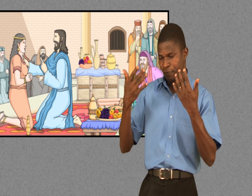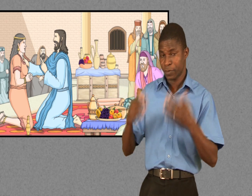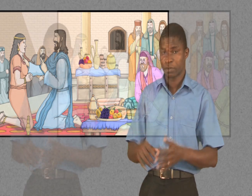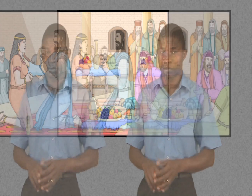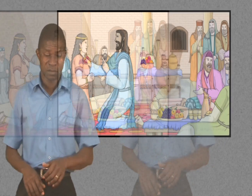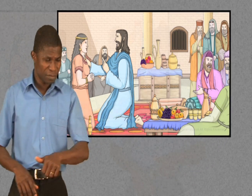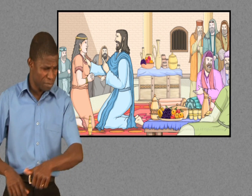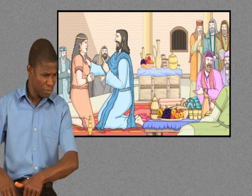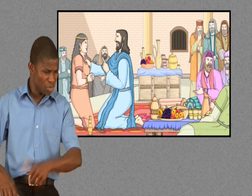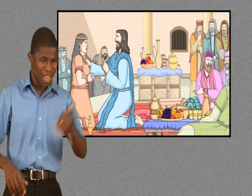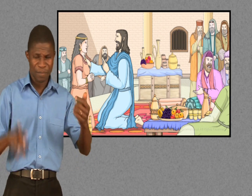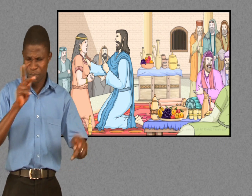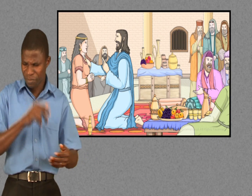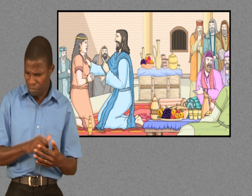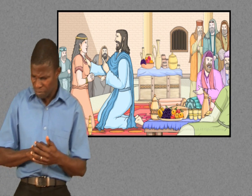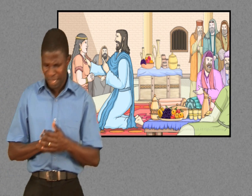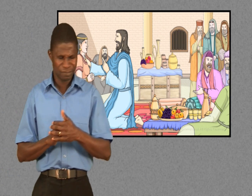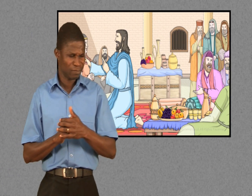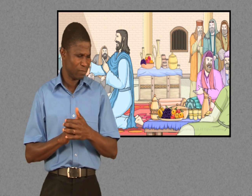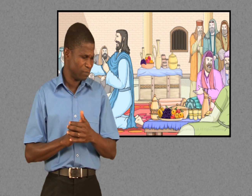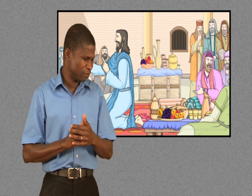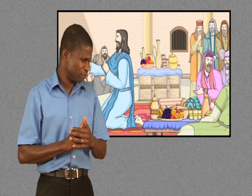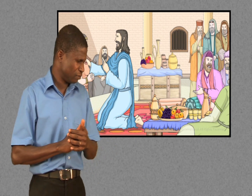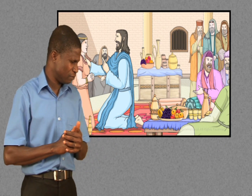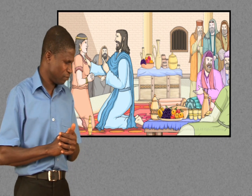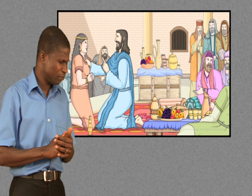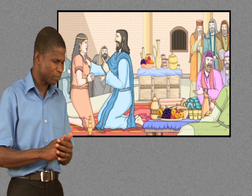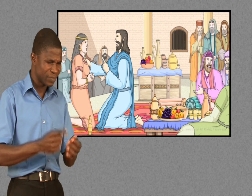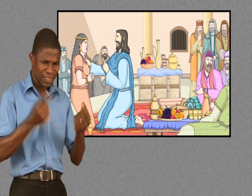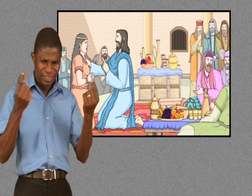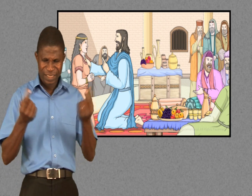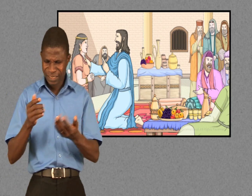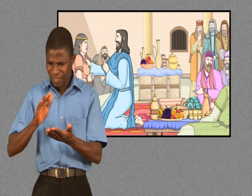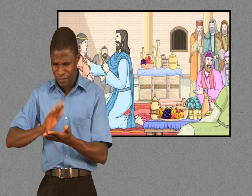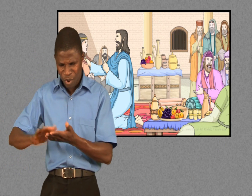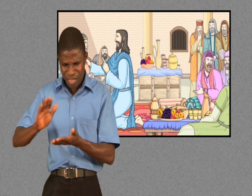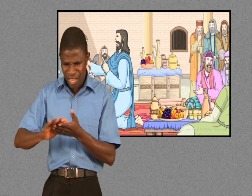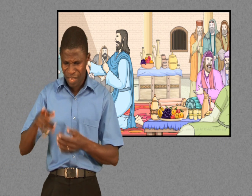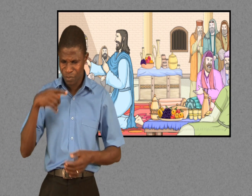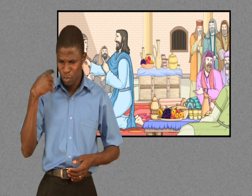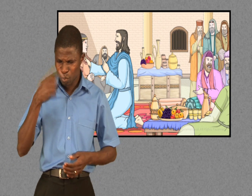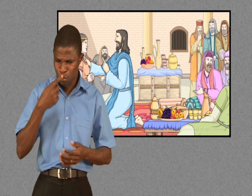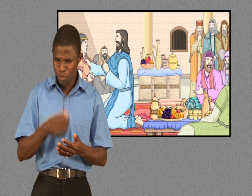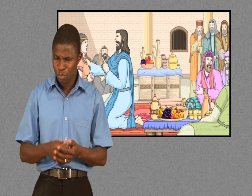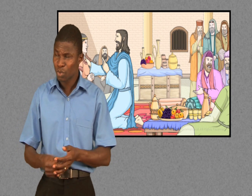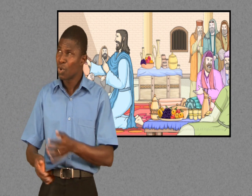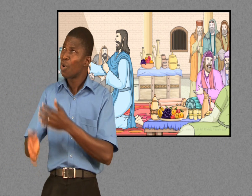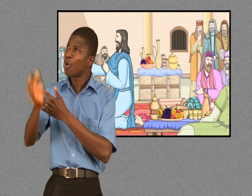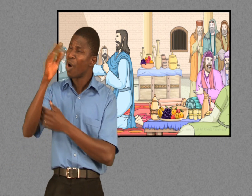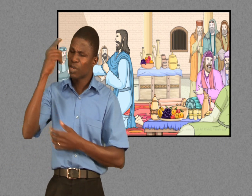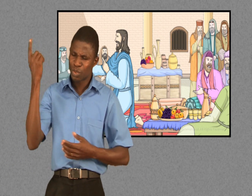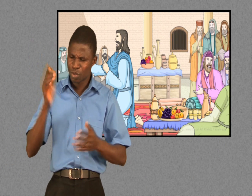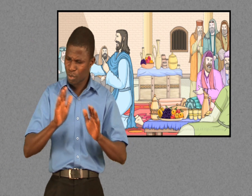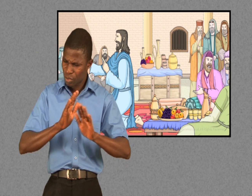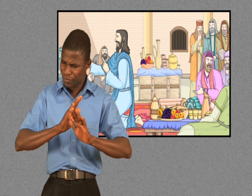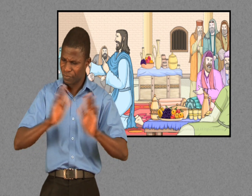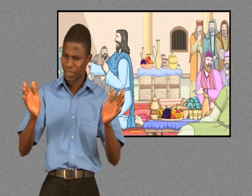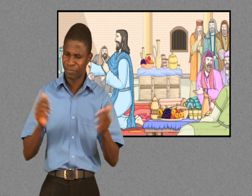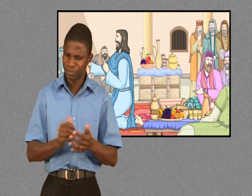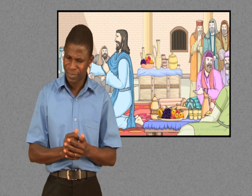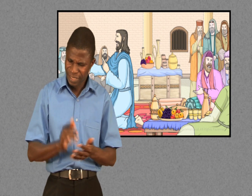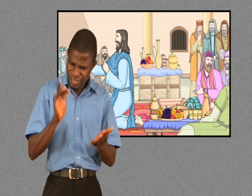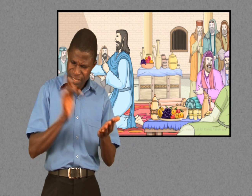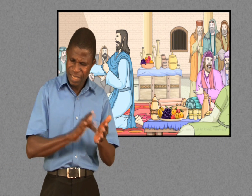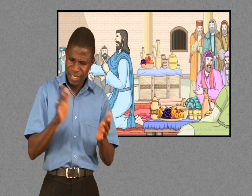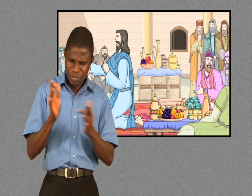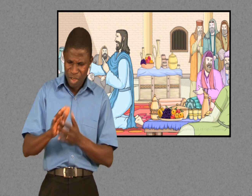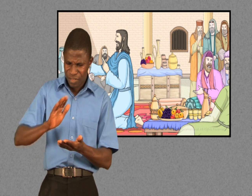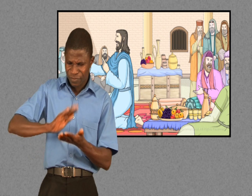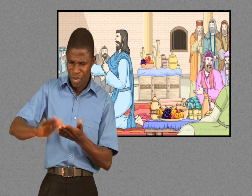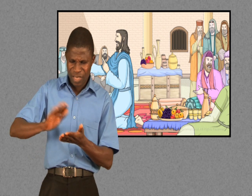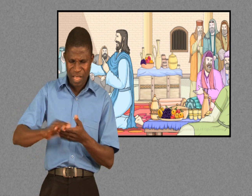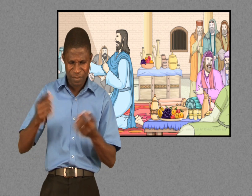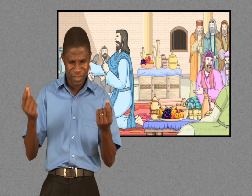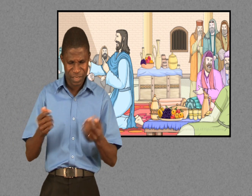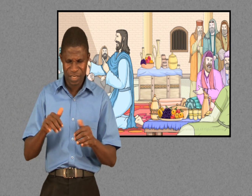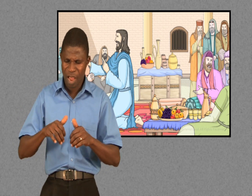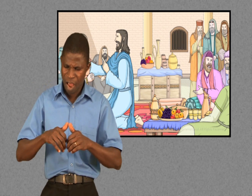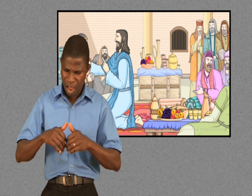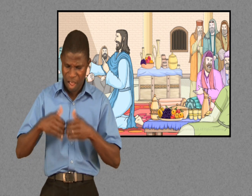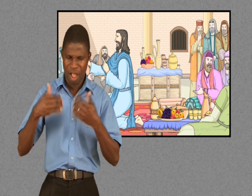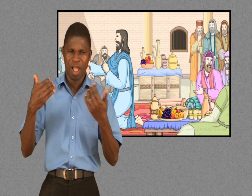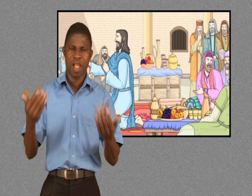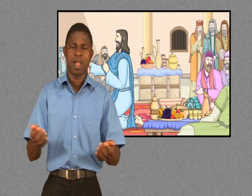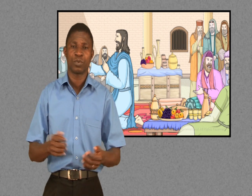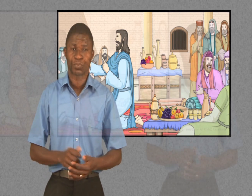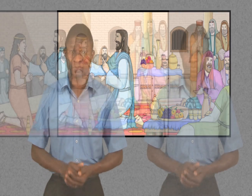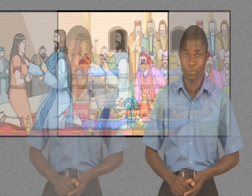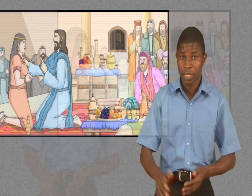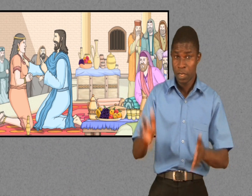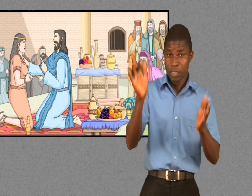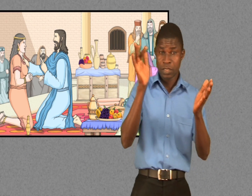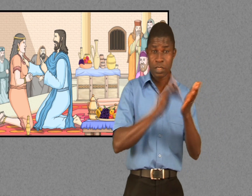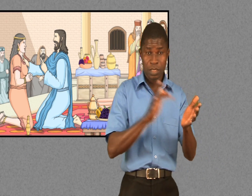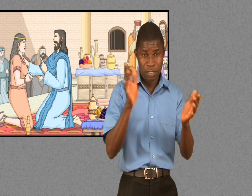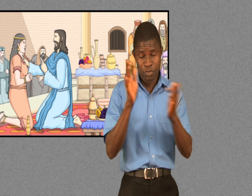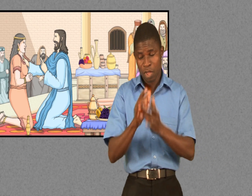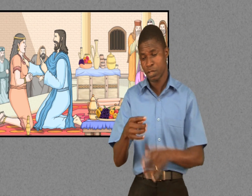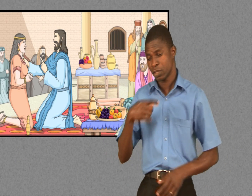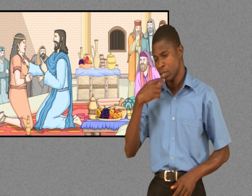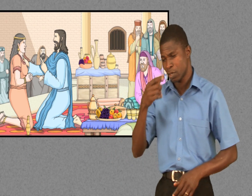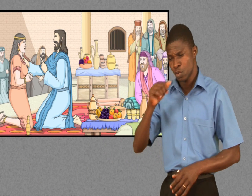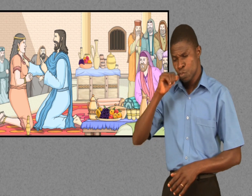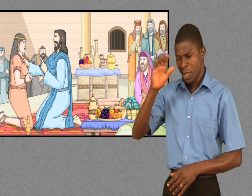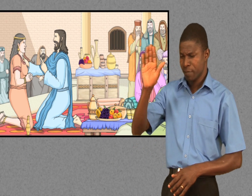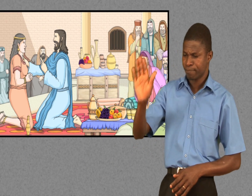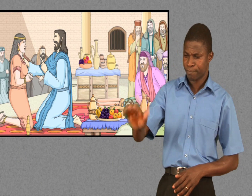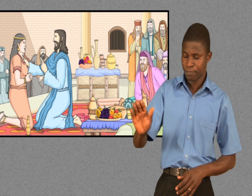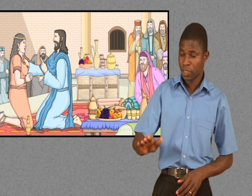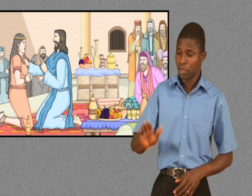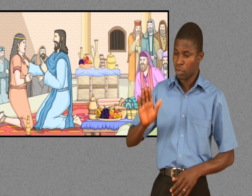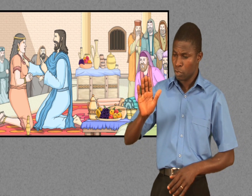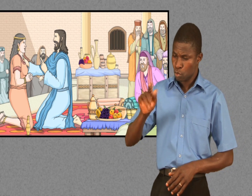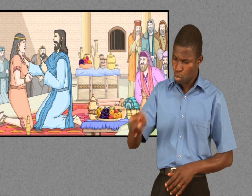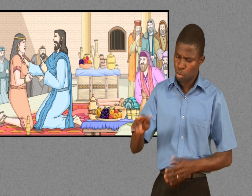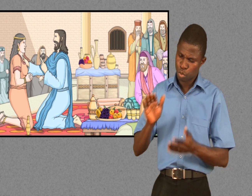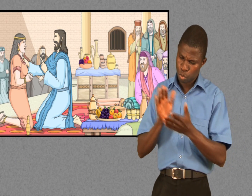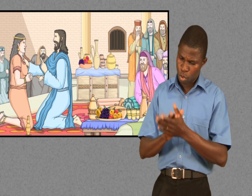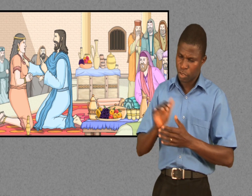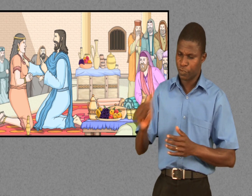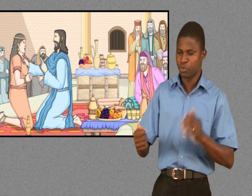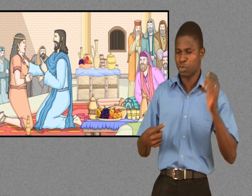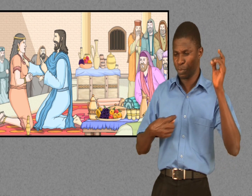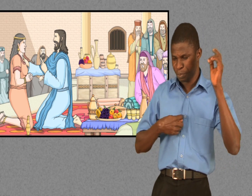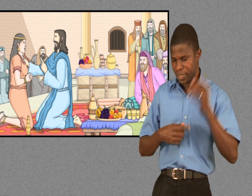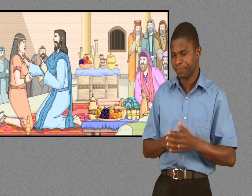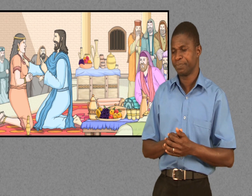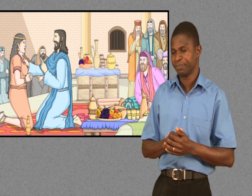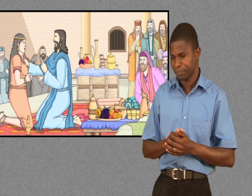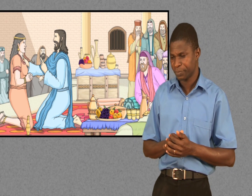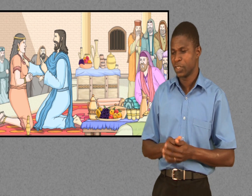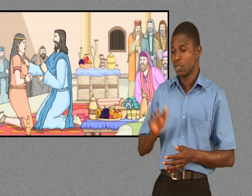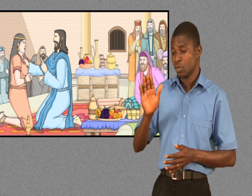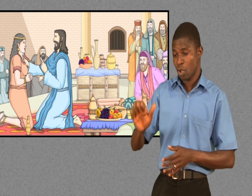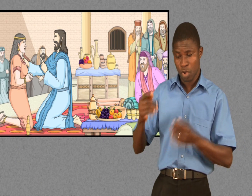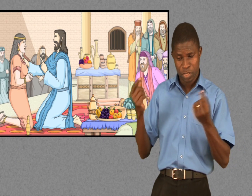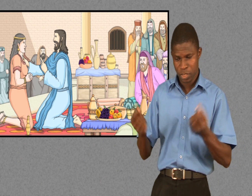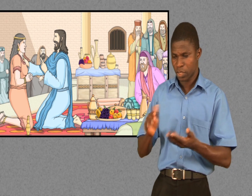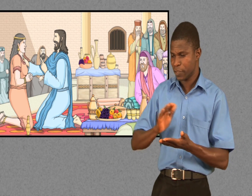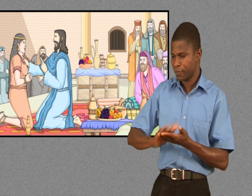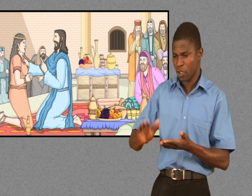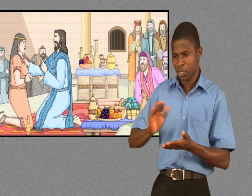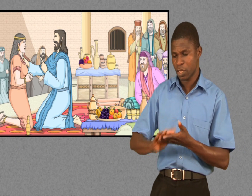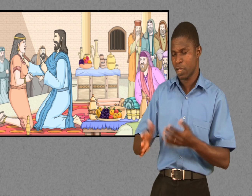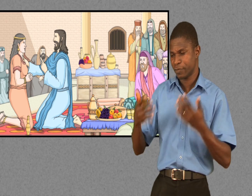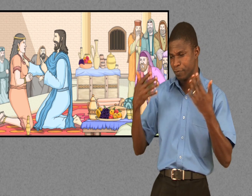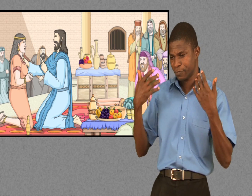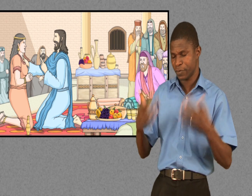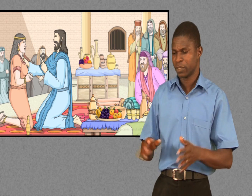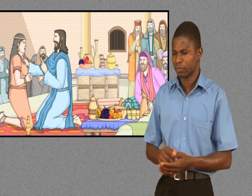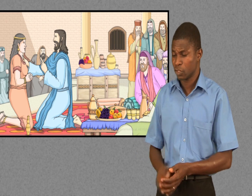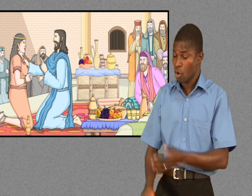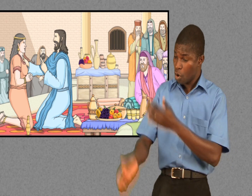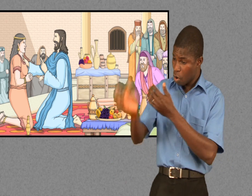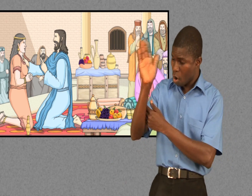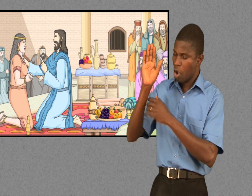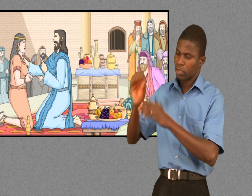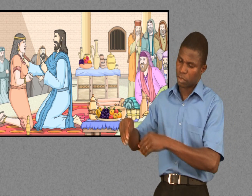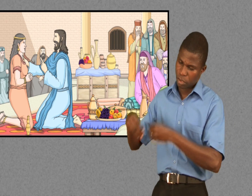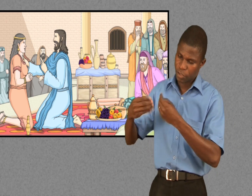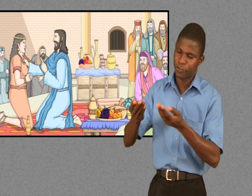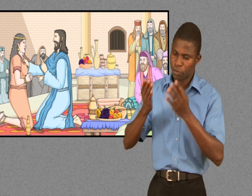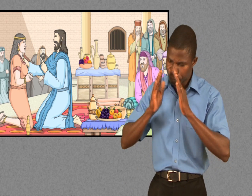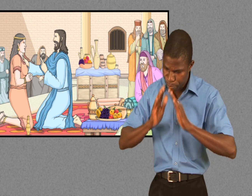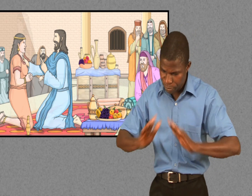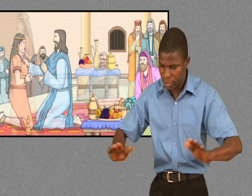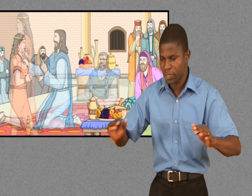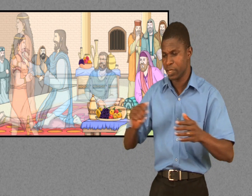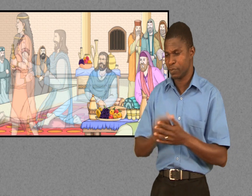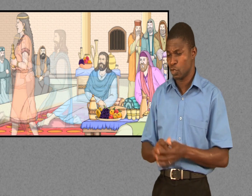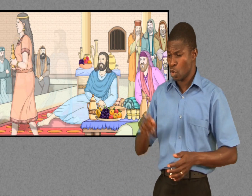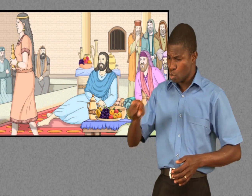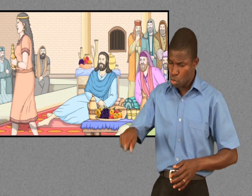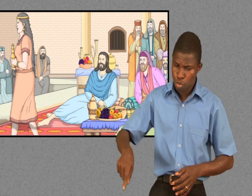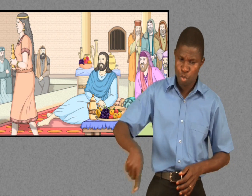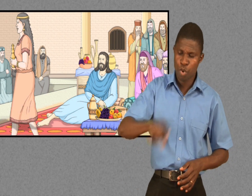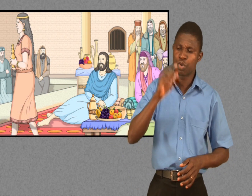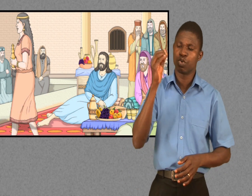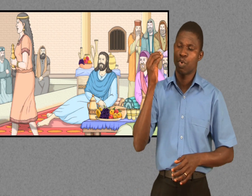But those at the table began to say to themselves, “Who is this who even forgives sins?” And Jesus told the woman, “Your faith has saved you;